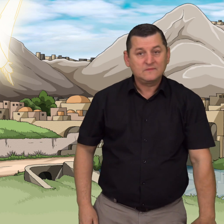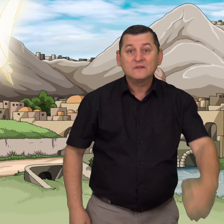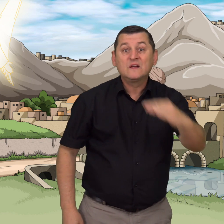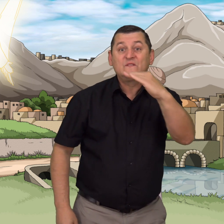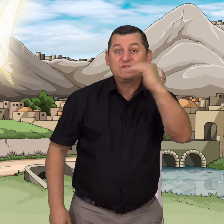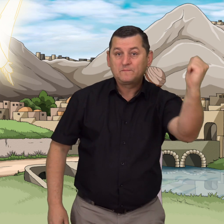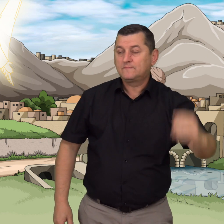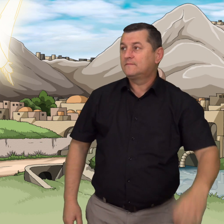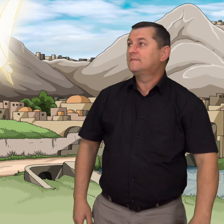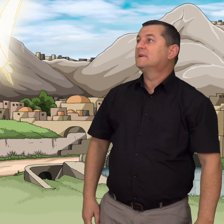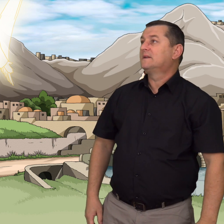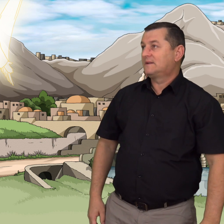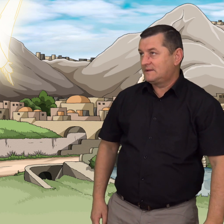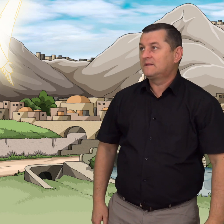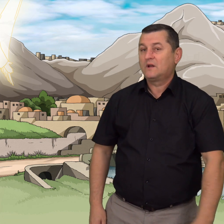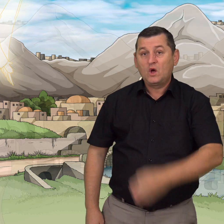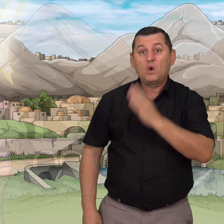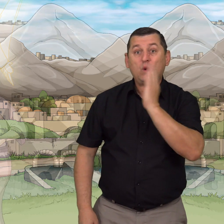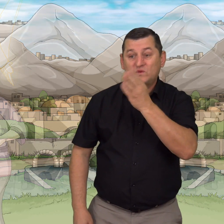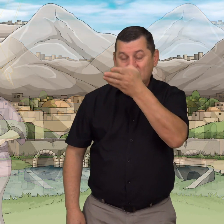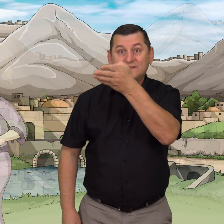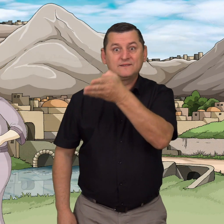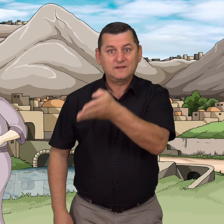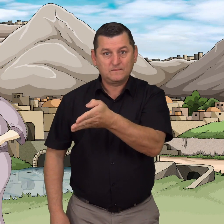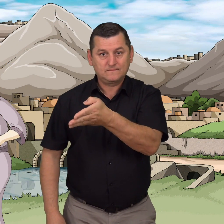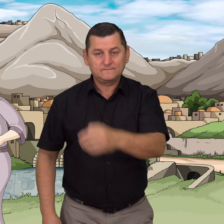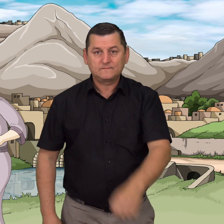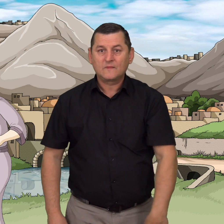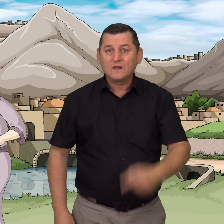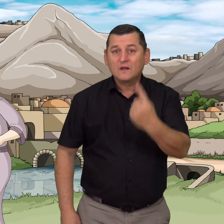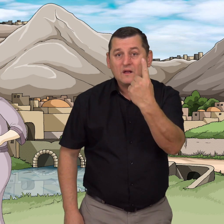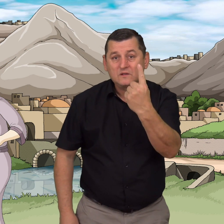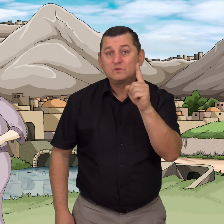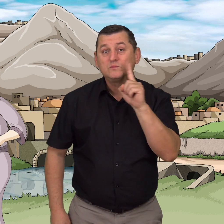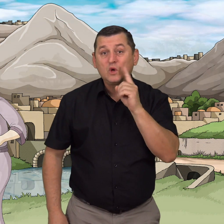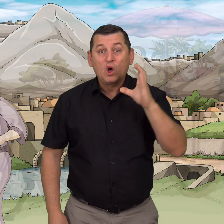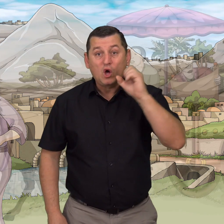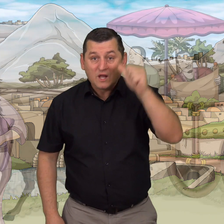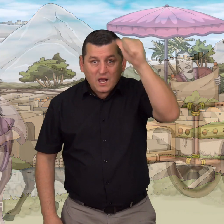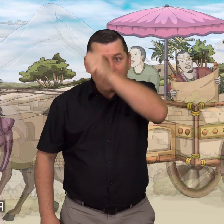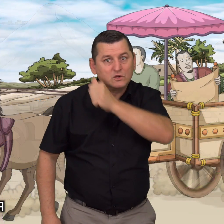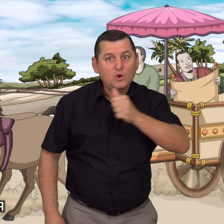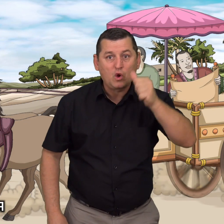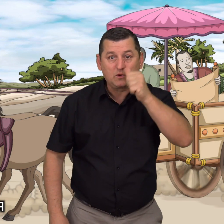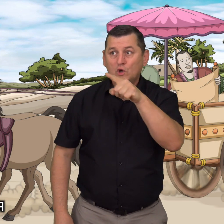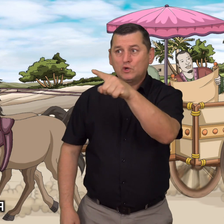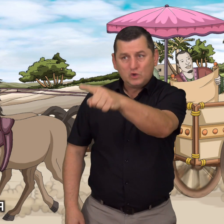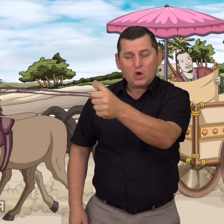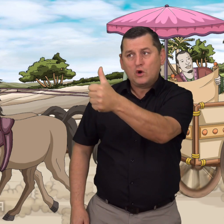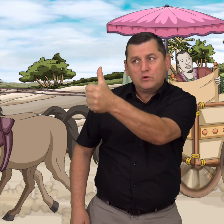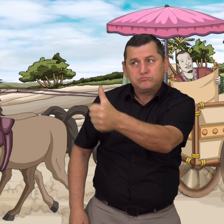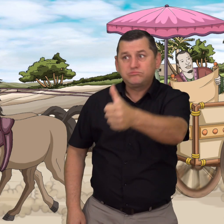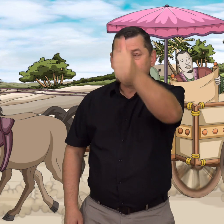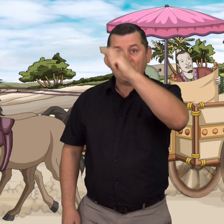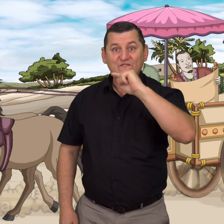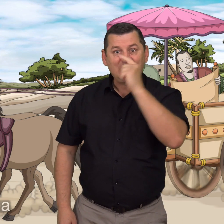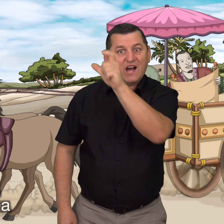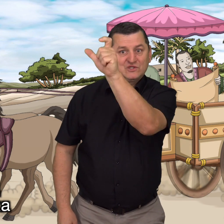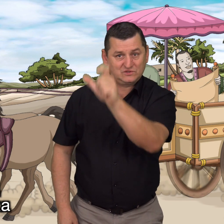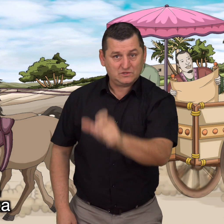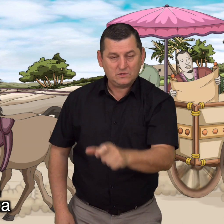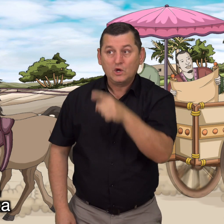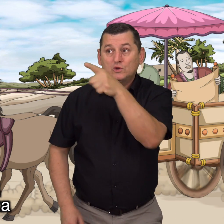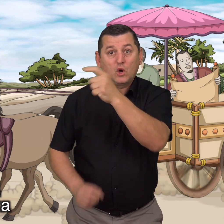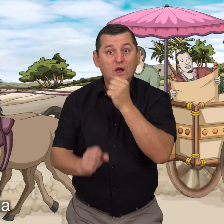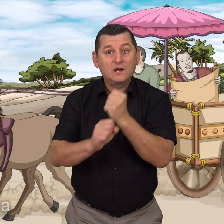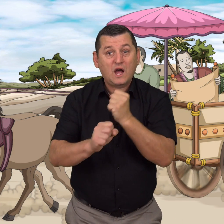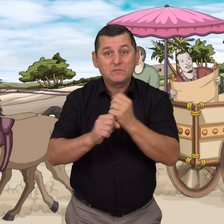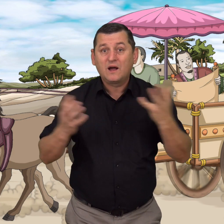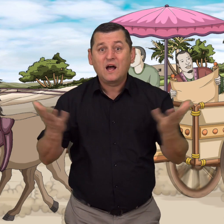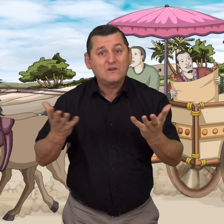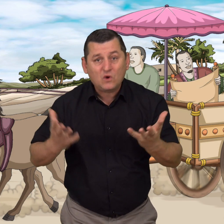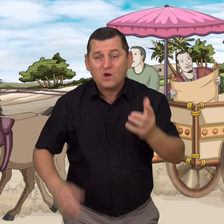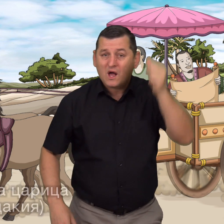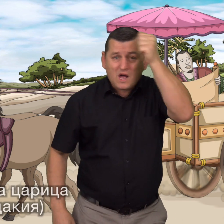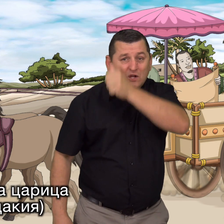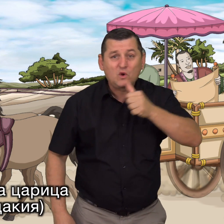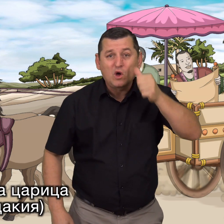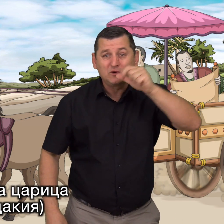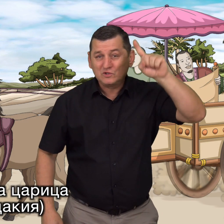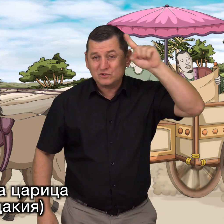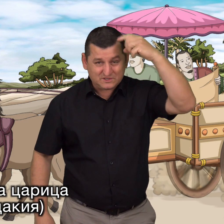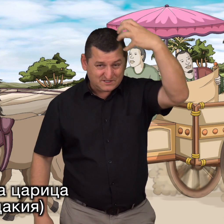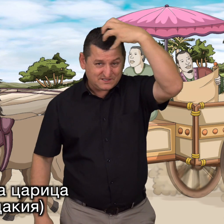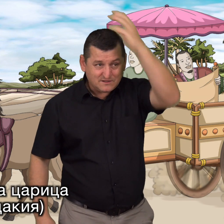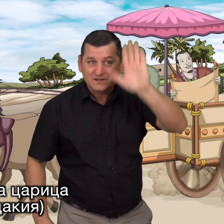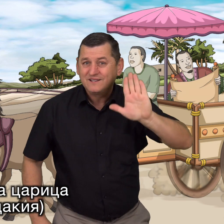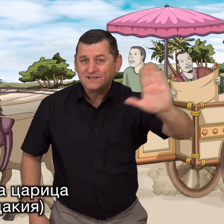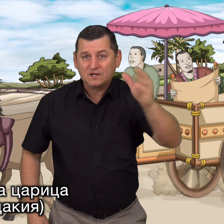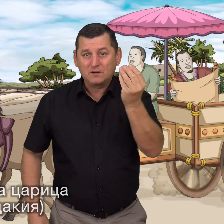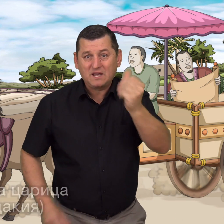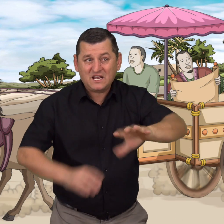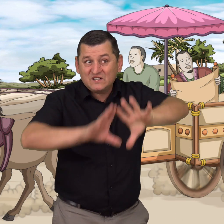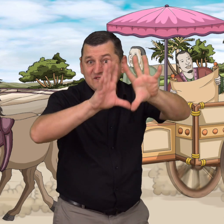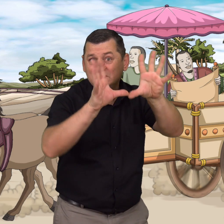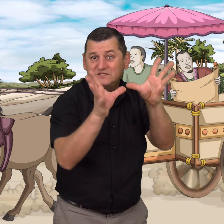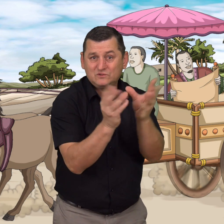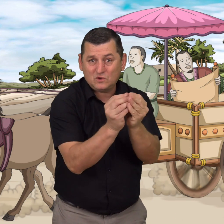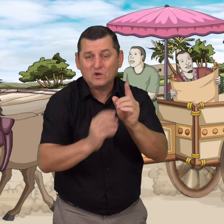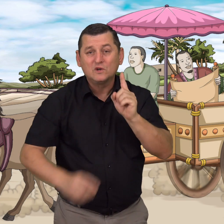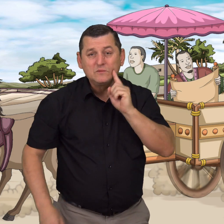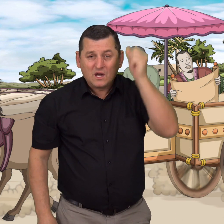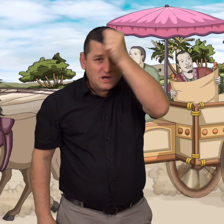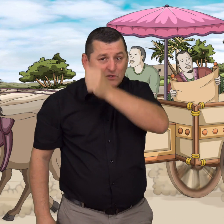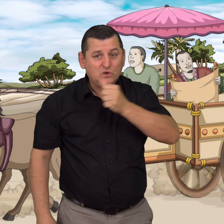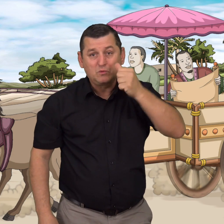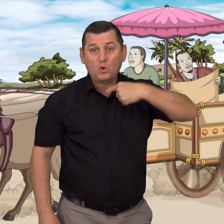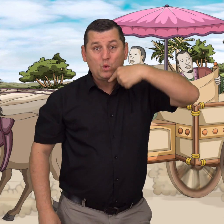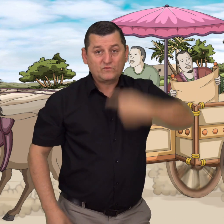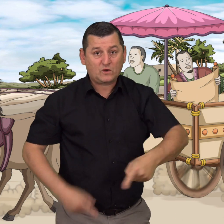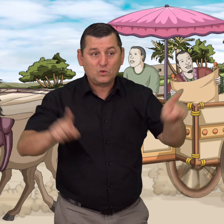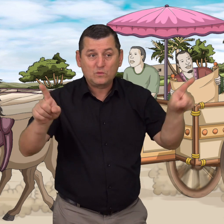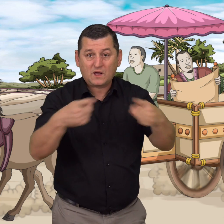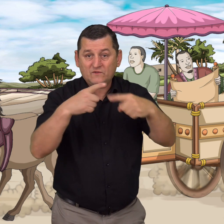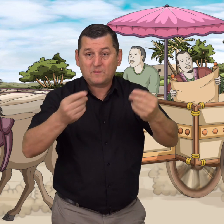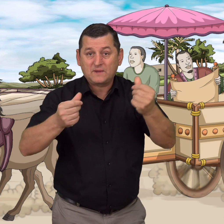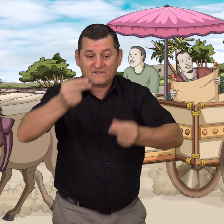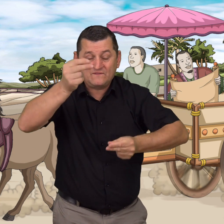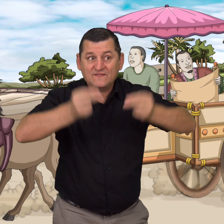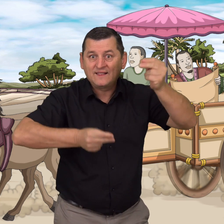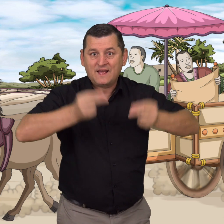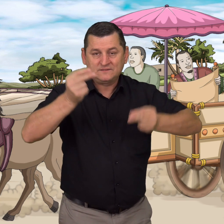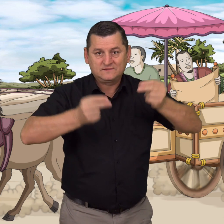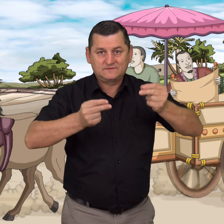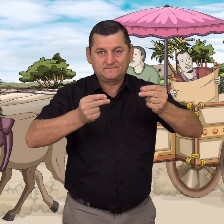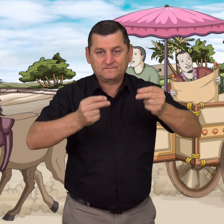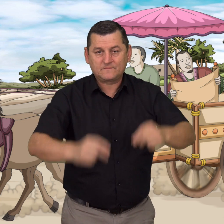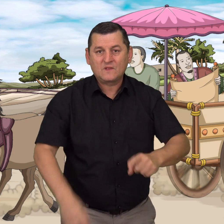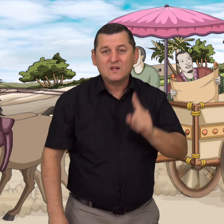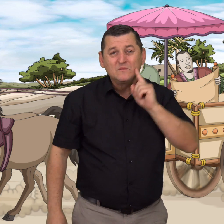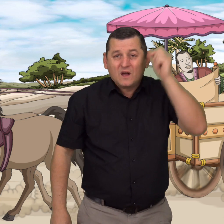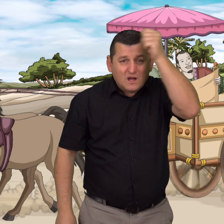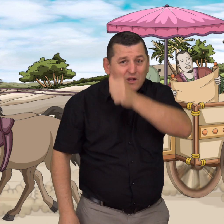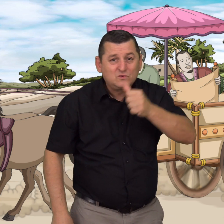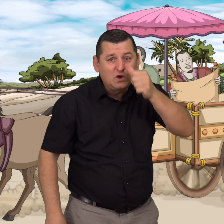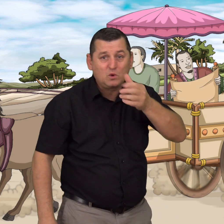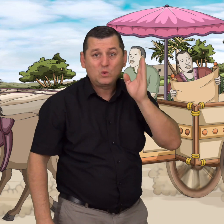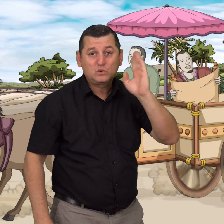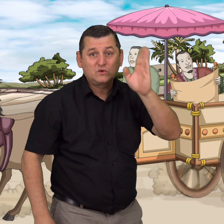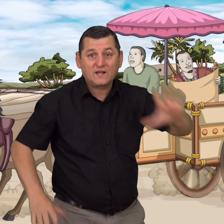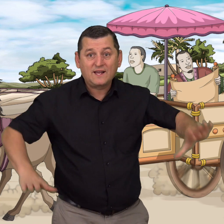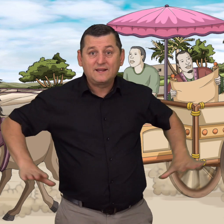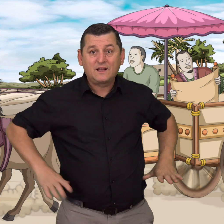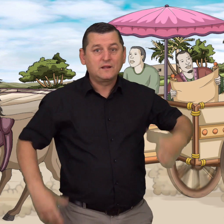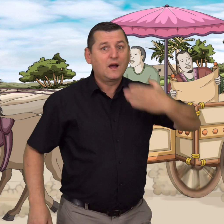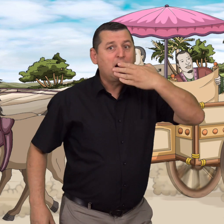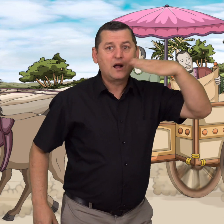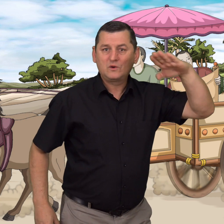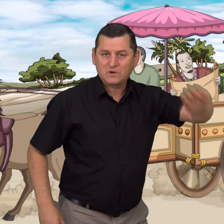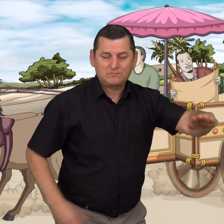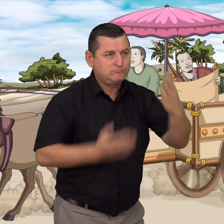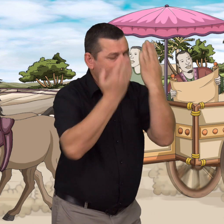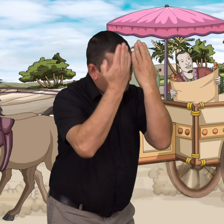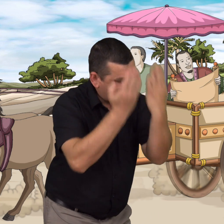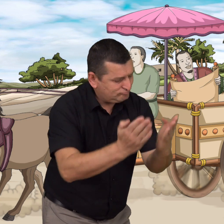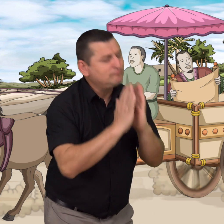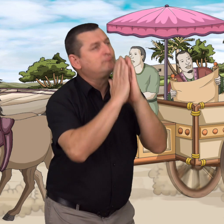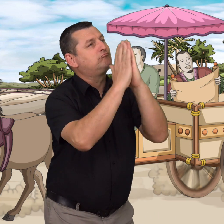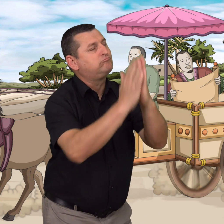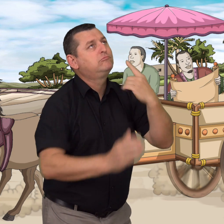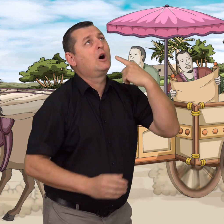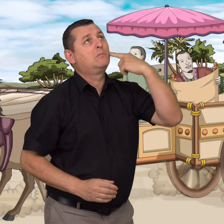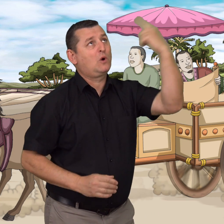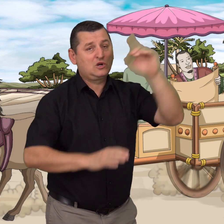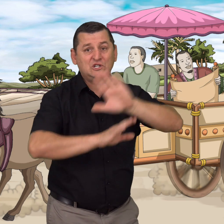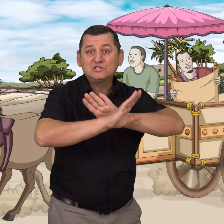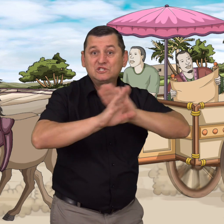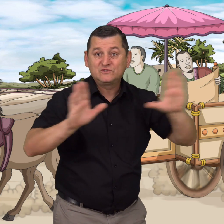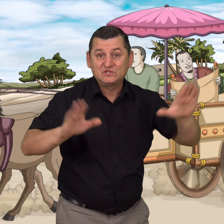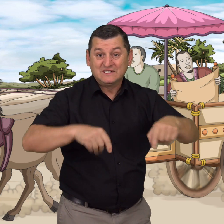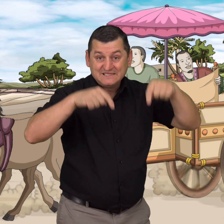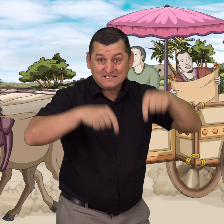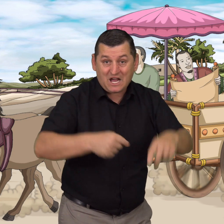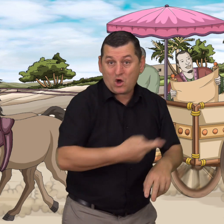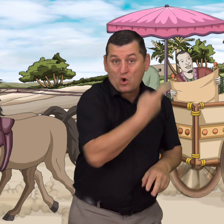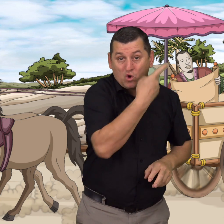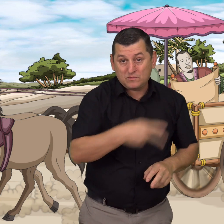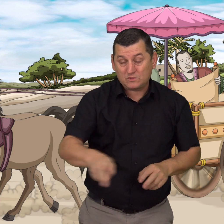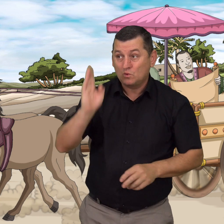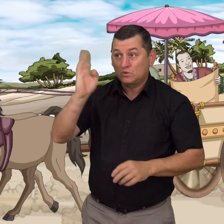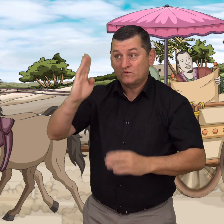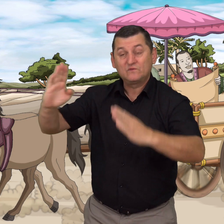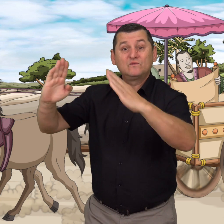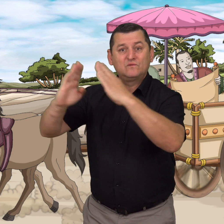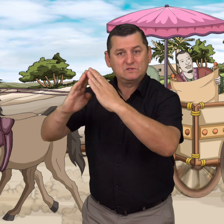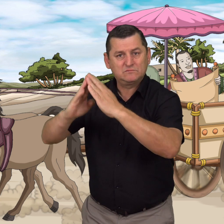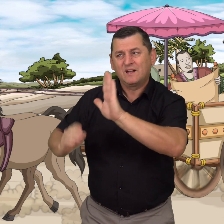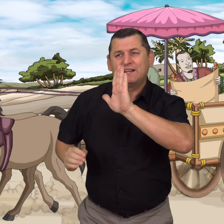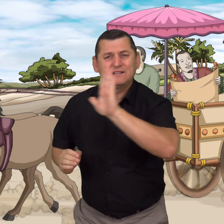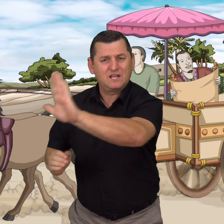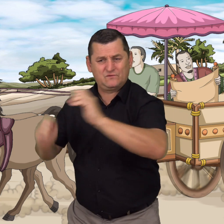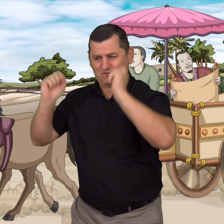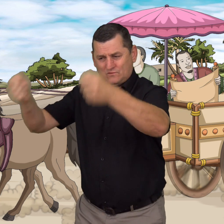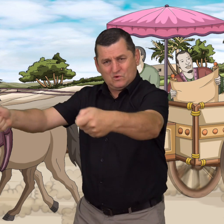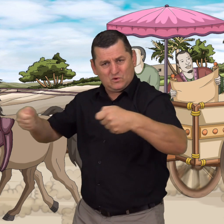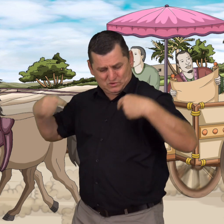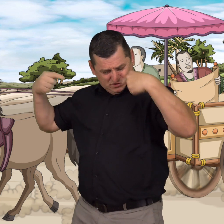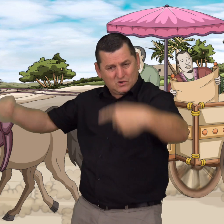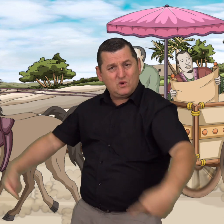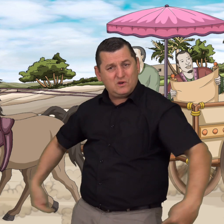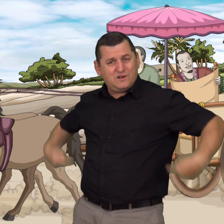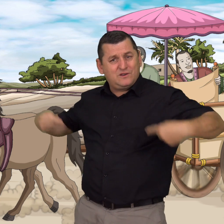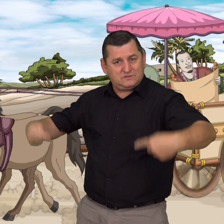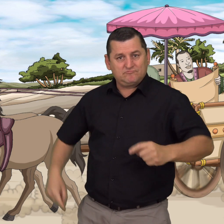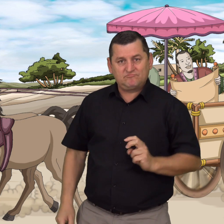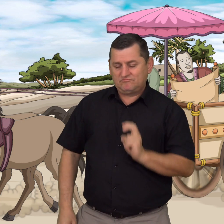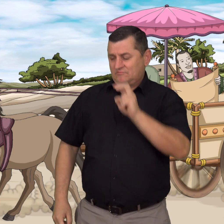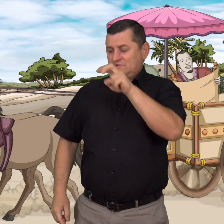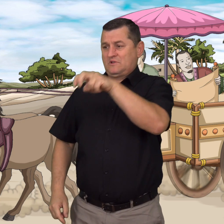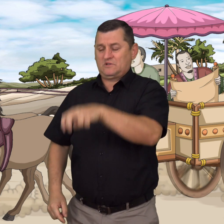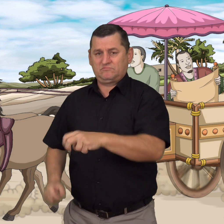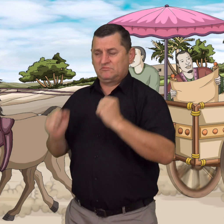So he started out, and on his way he met an Ethiopian eunuch, a court official in charge of the entire treasury of Candace, queen of the Ethiopians.